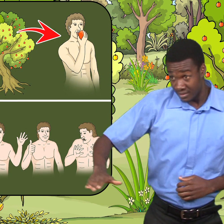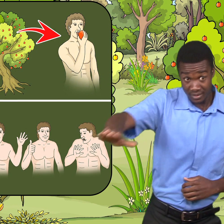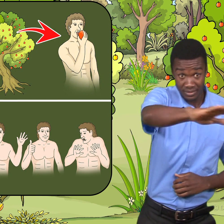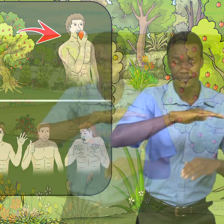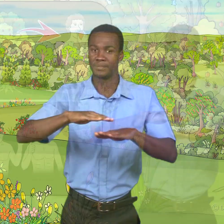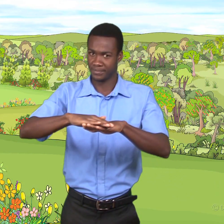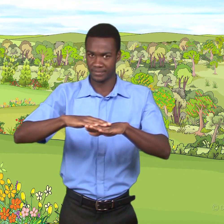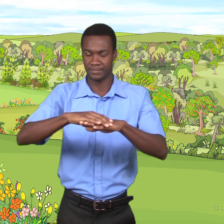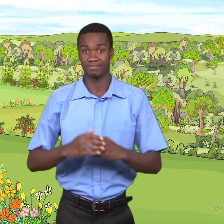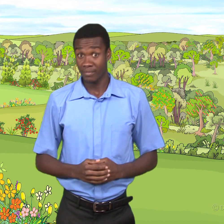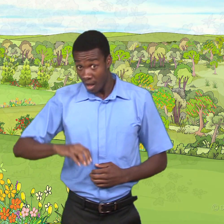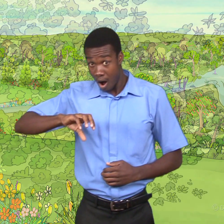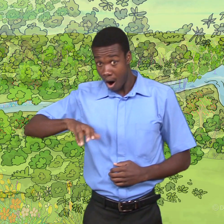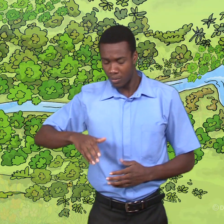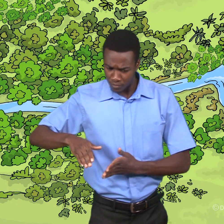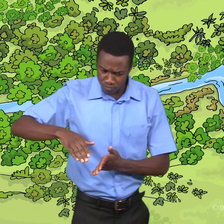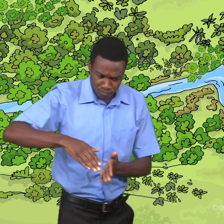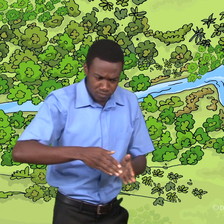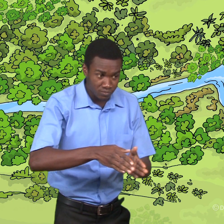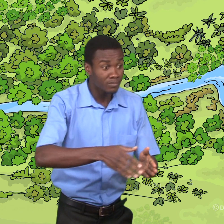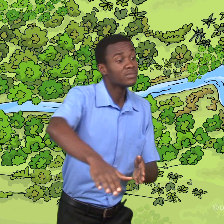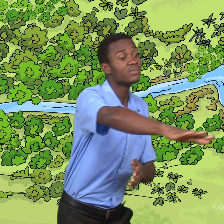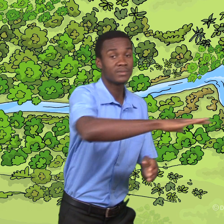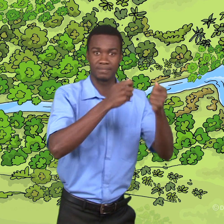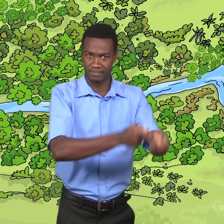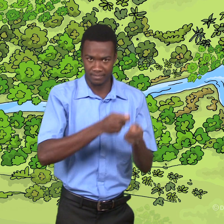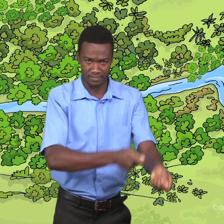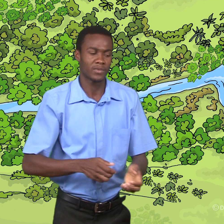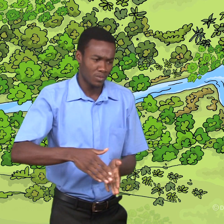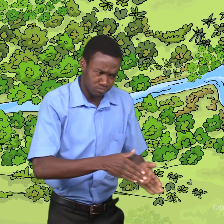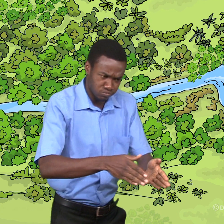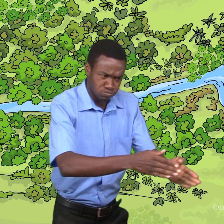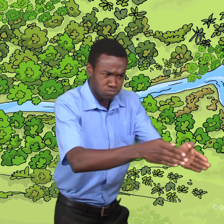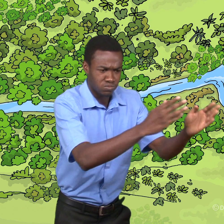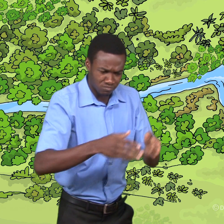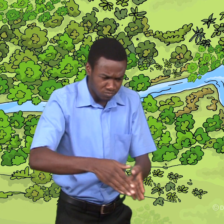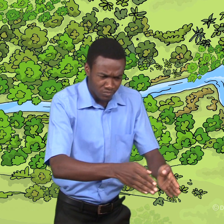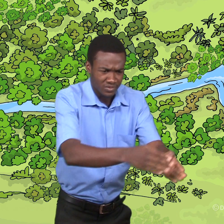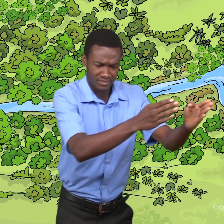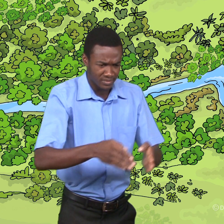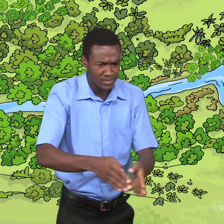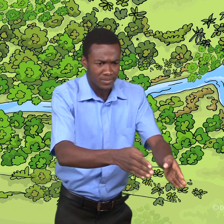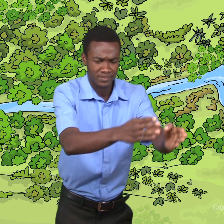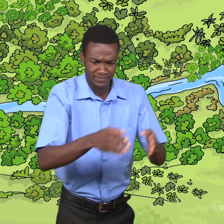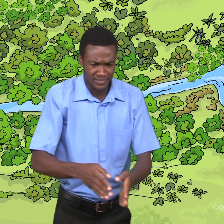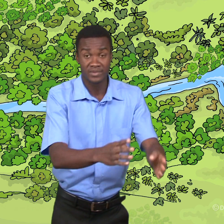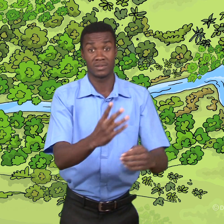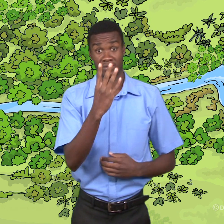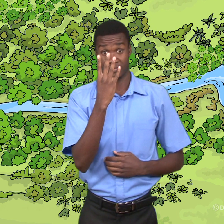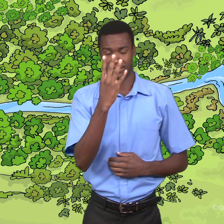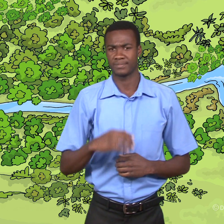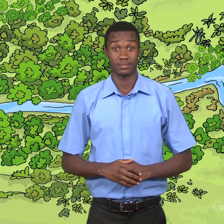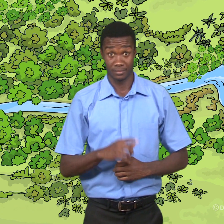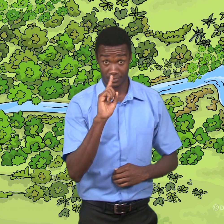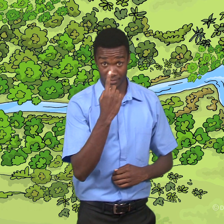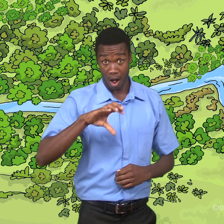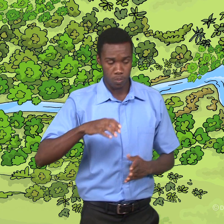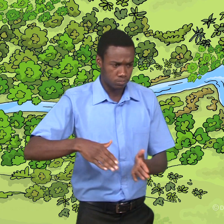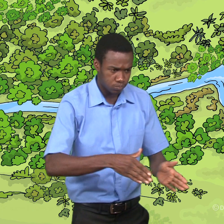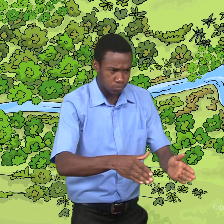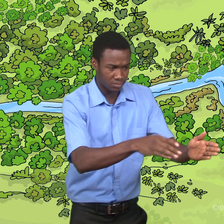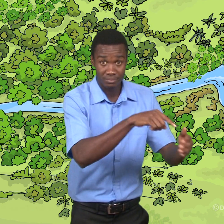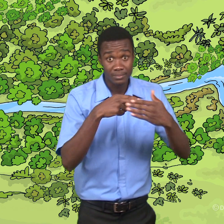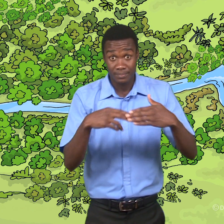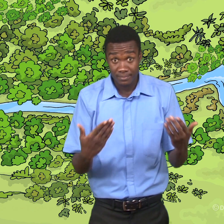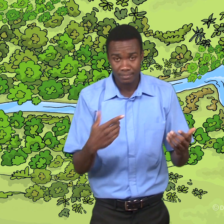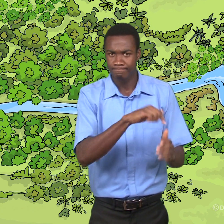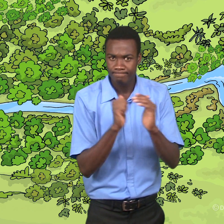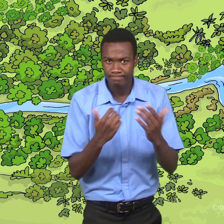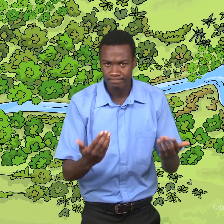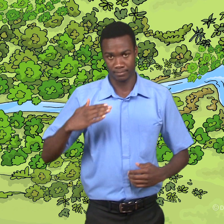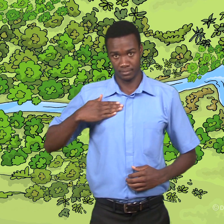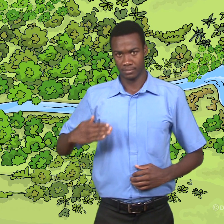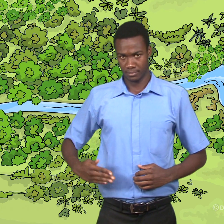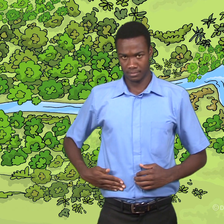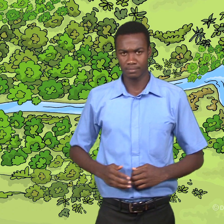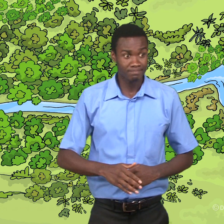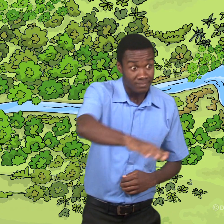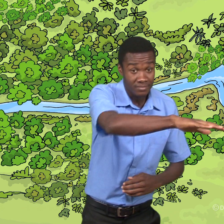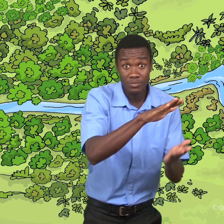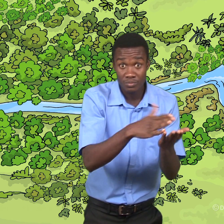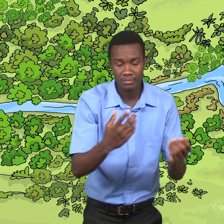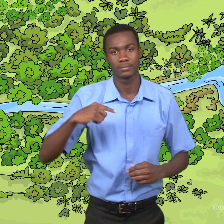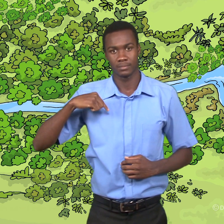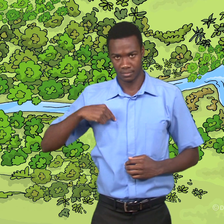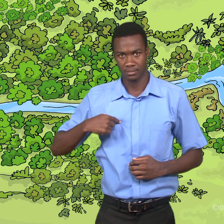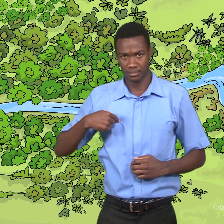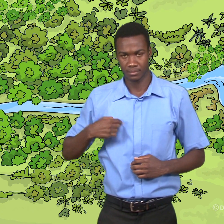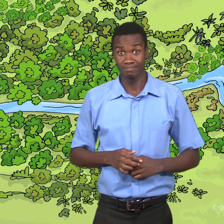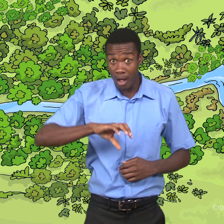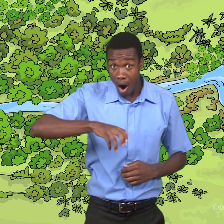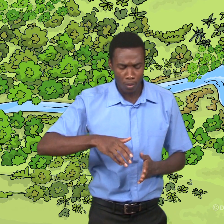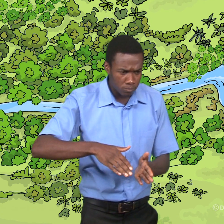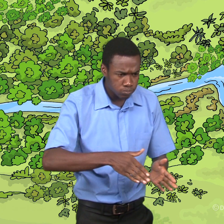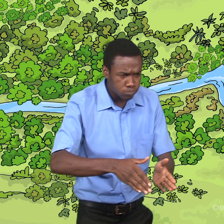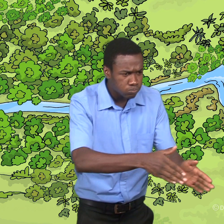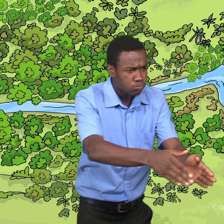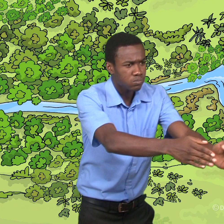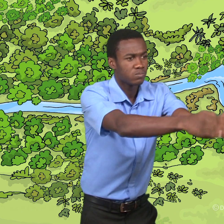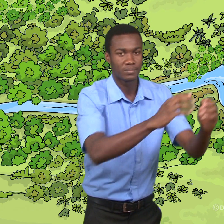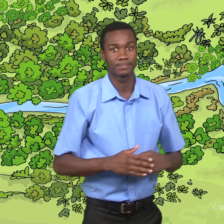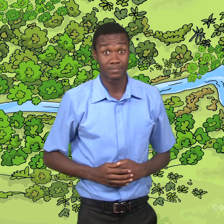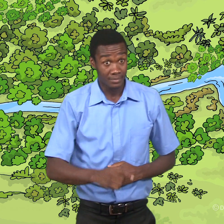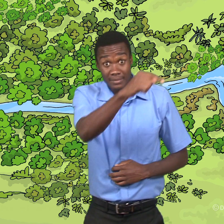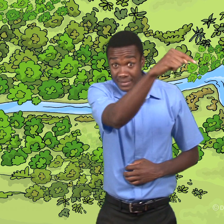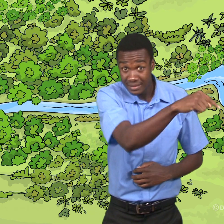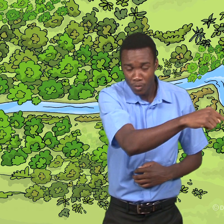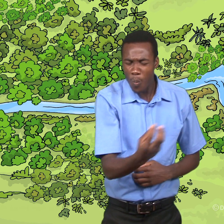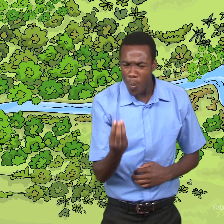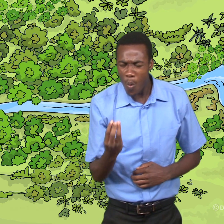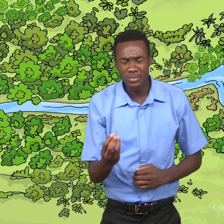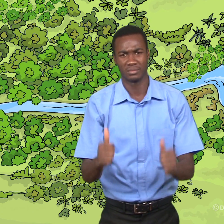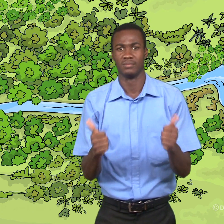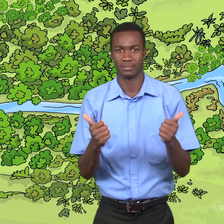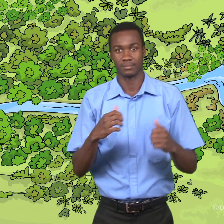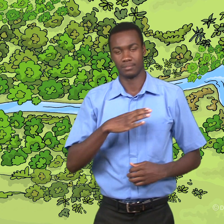Now a river flowed out of Eden to water the garden, and from there it branched into four headwaters: The name of the first river is Pishon;